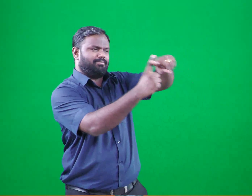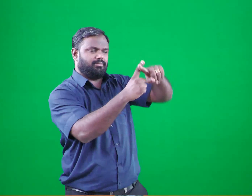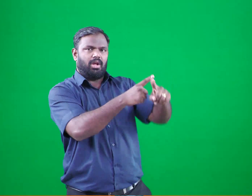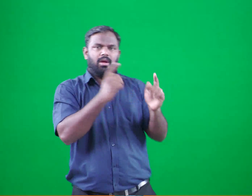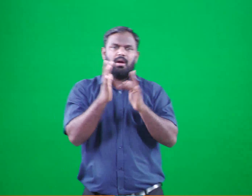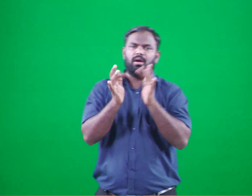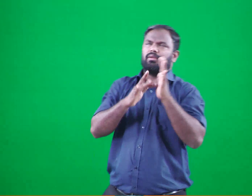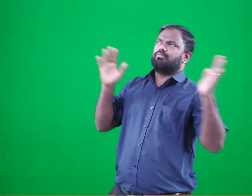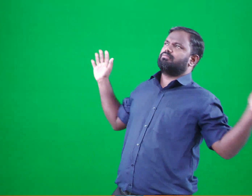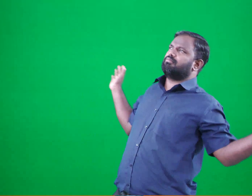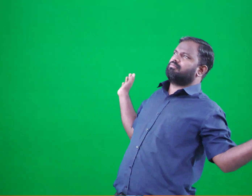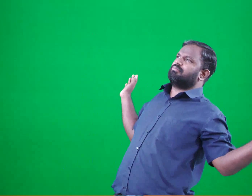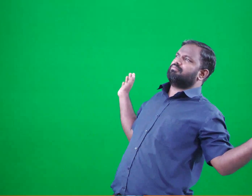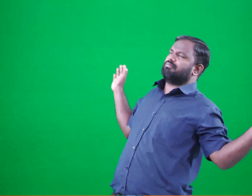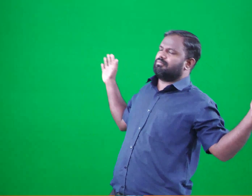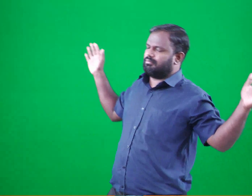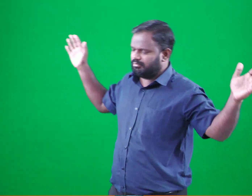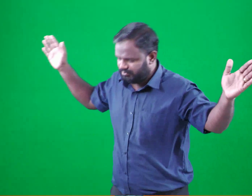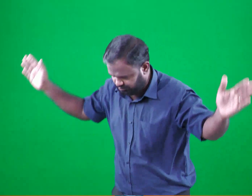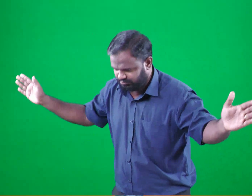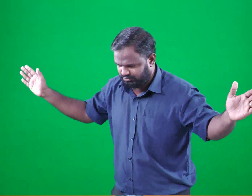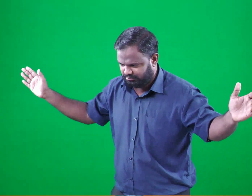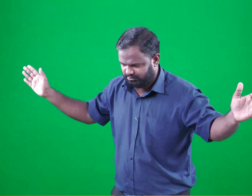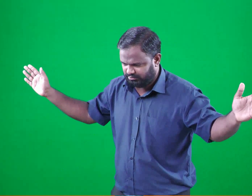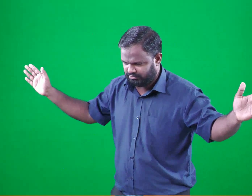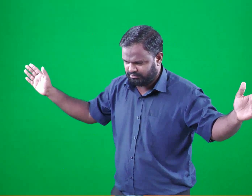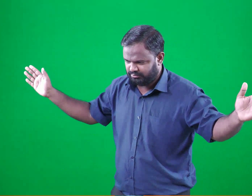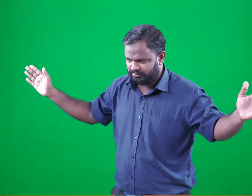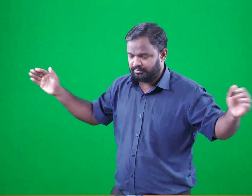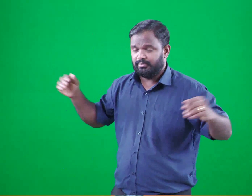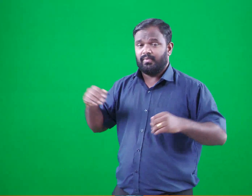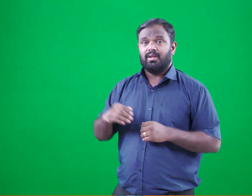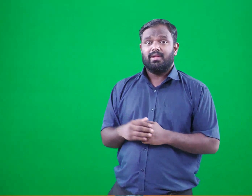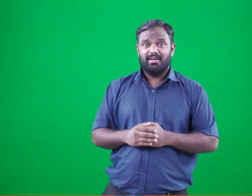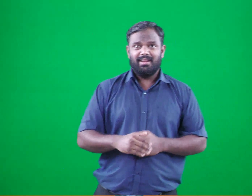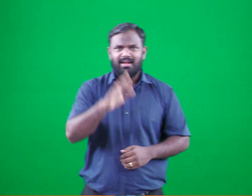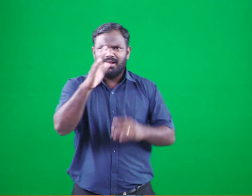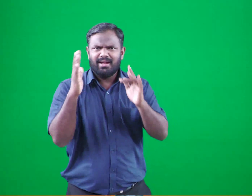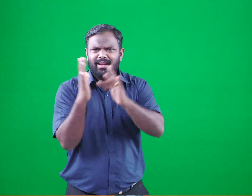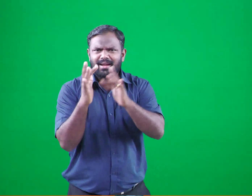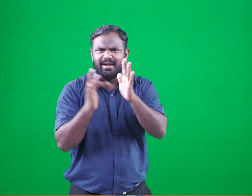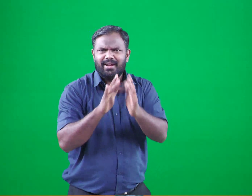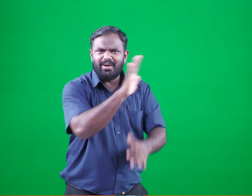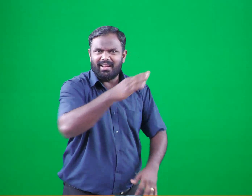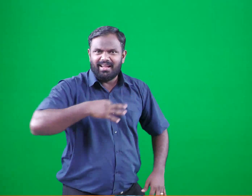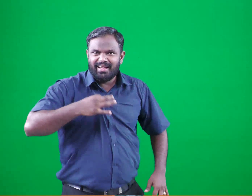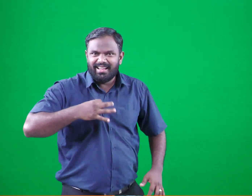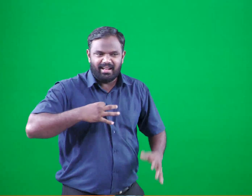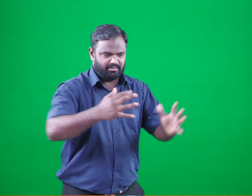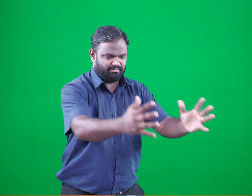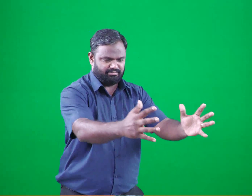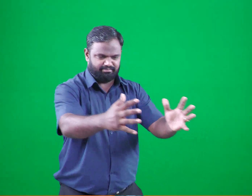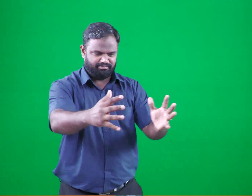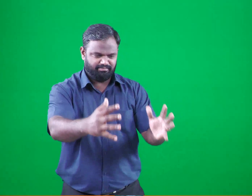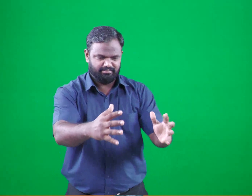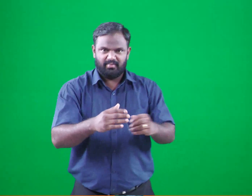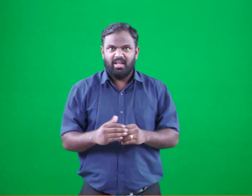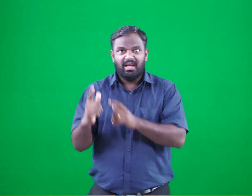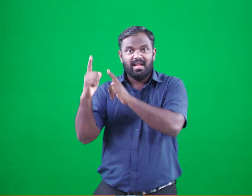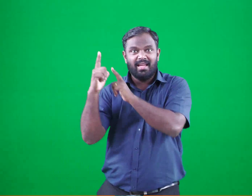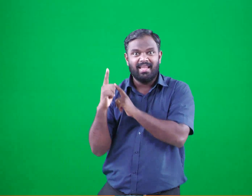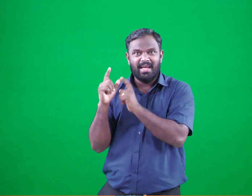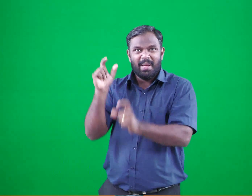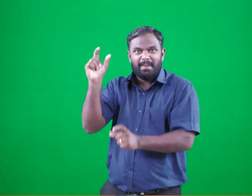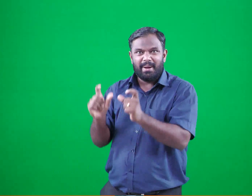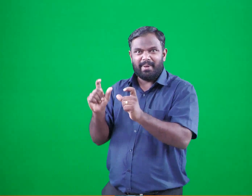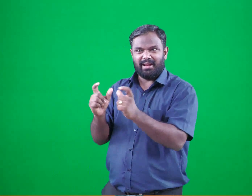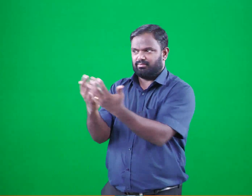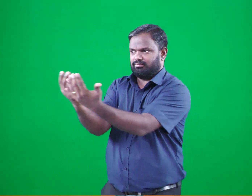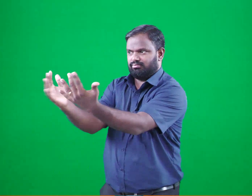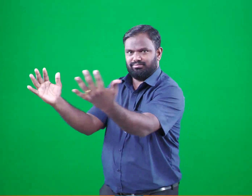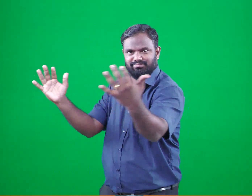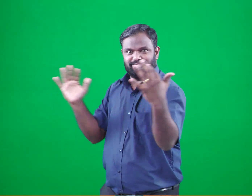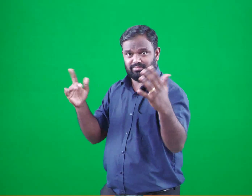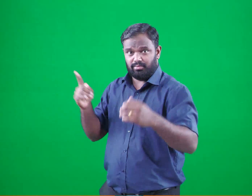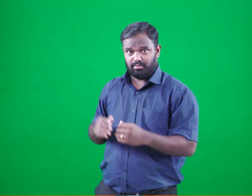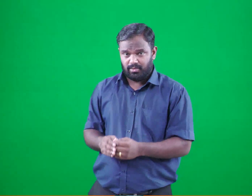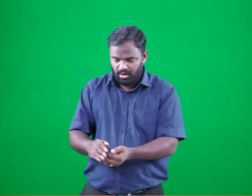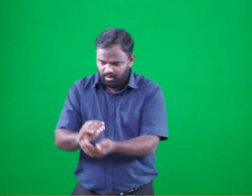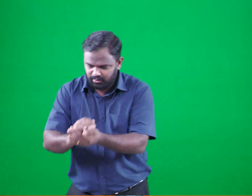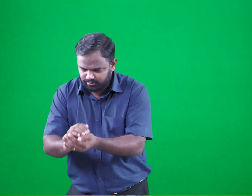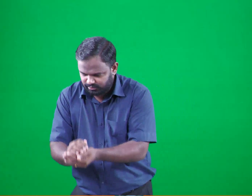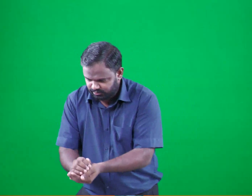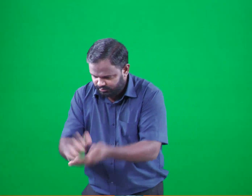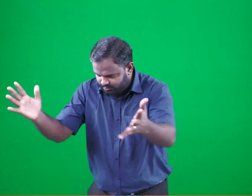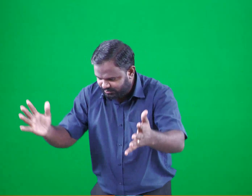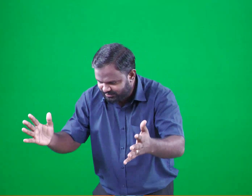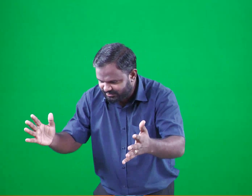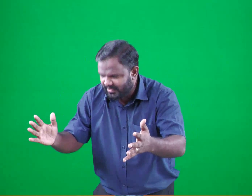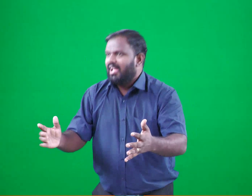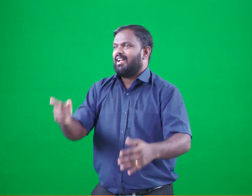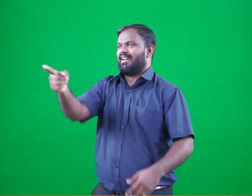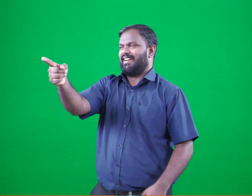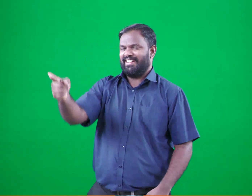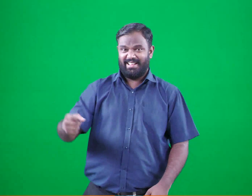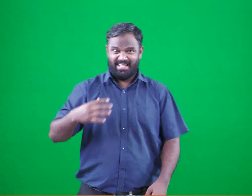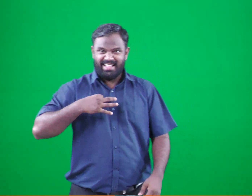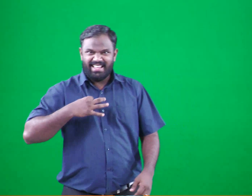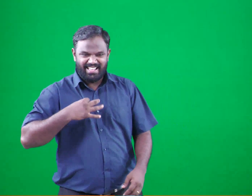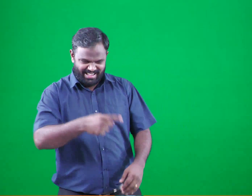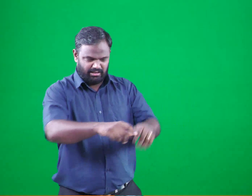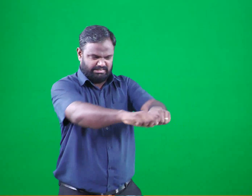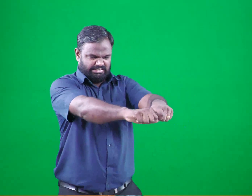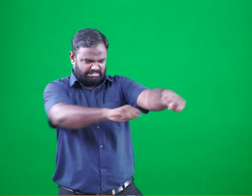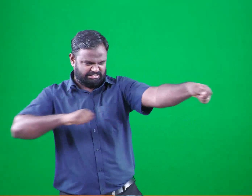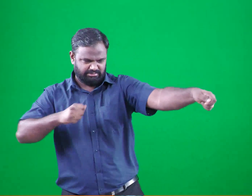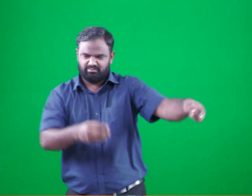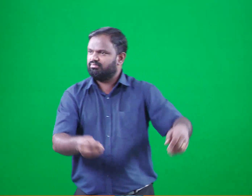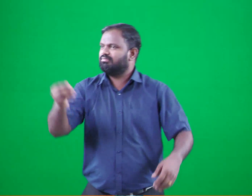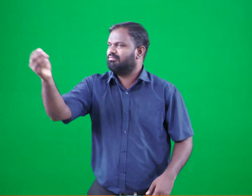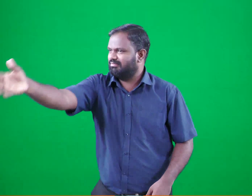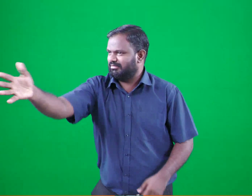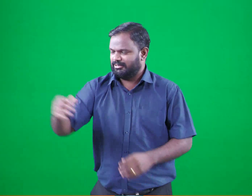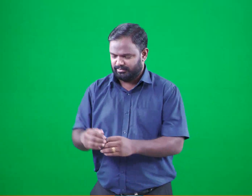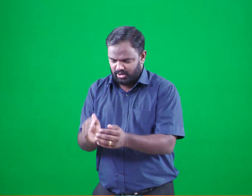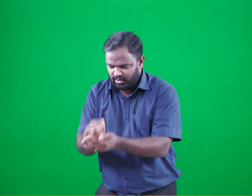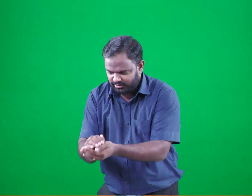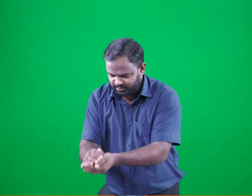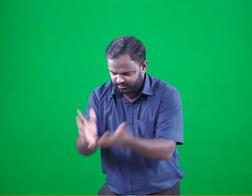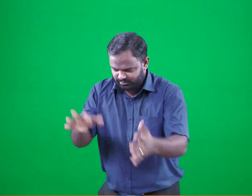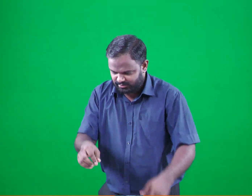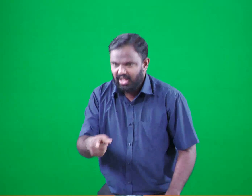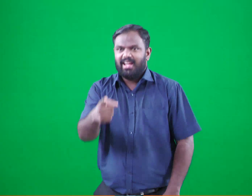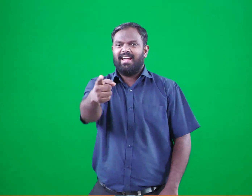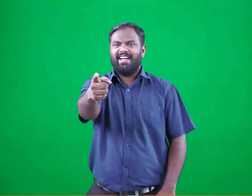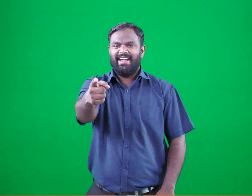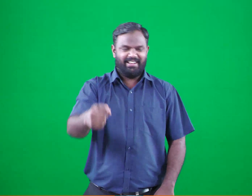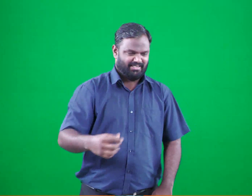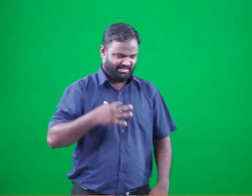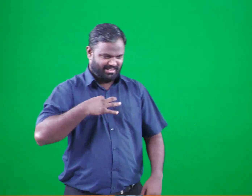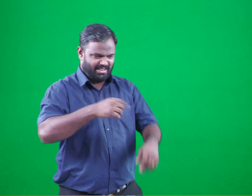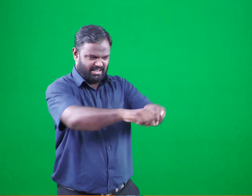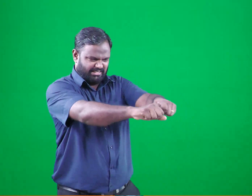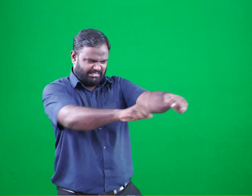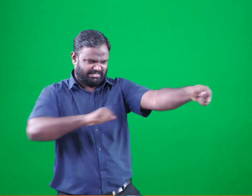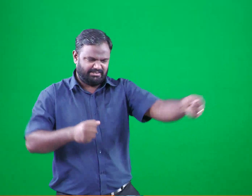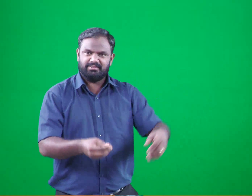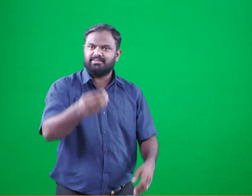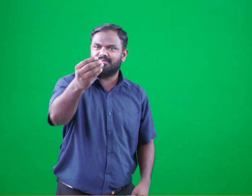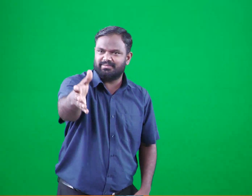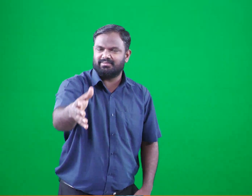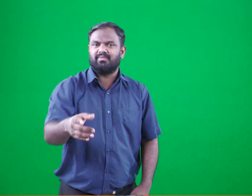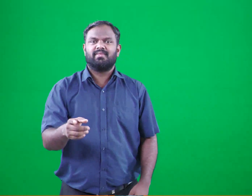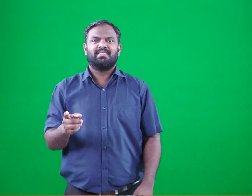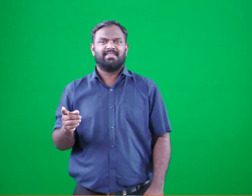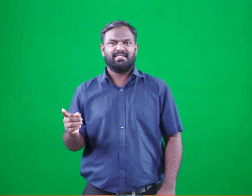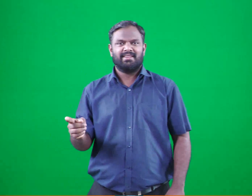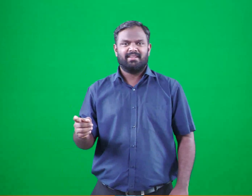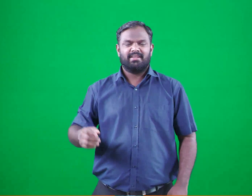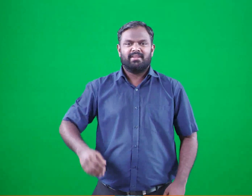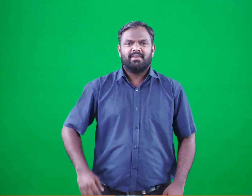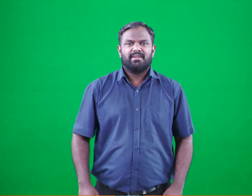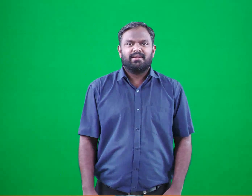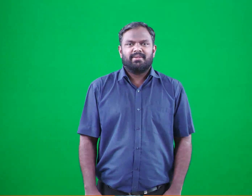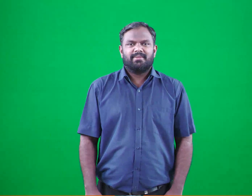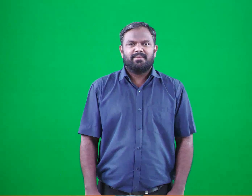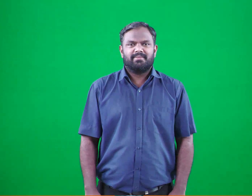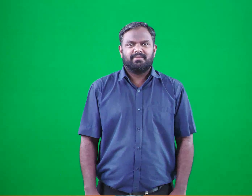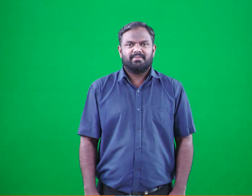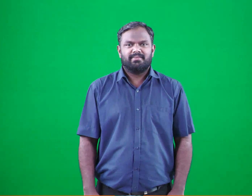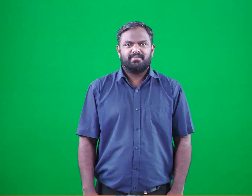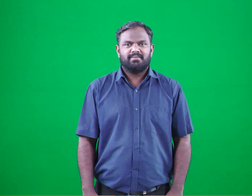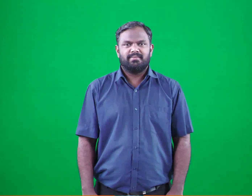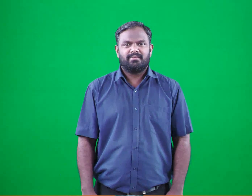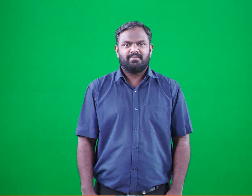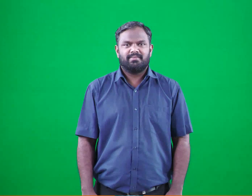They also divided His garments by casting lots to decide what each of them would take.